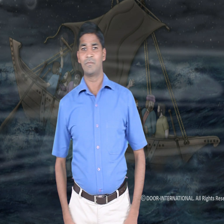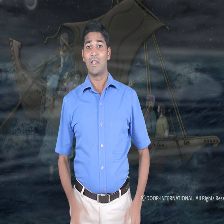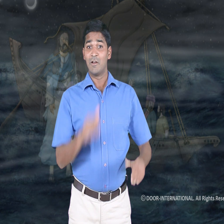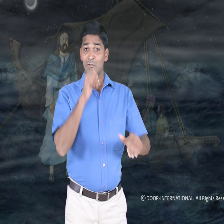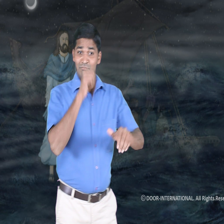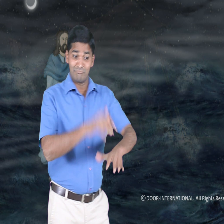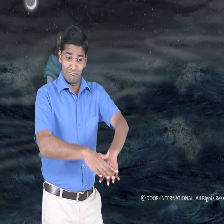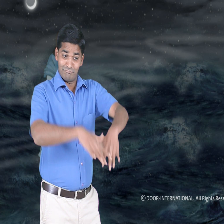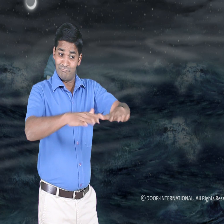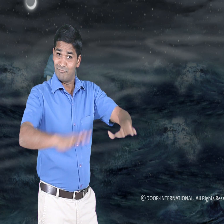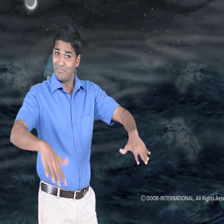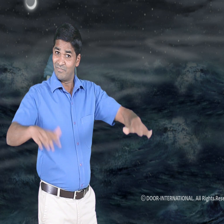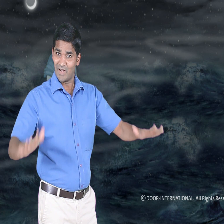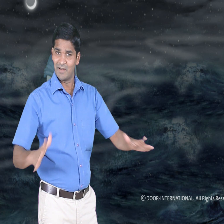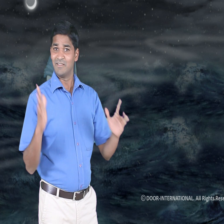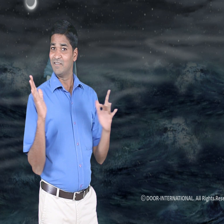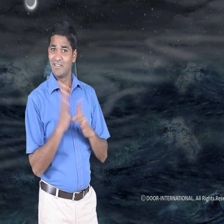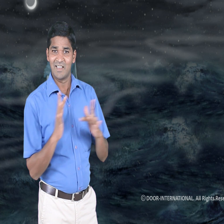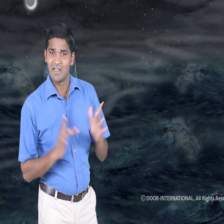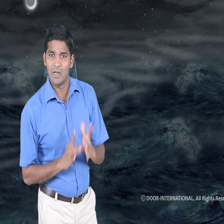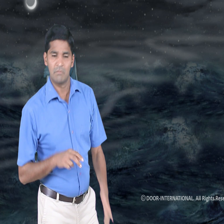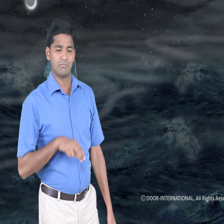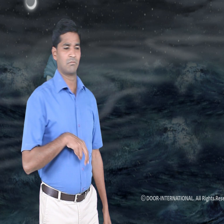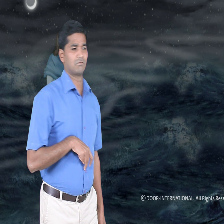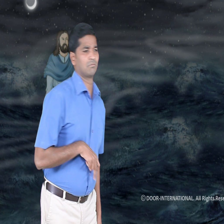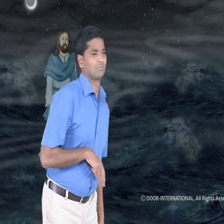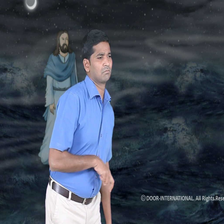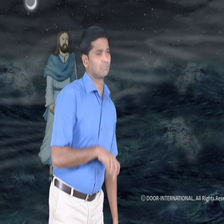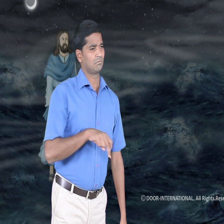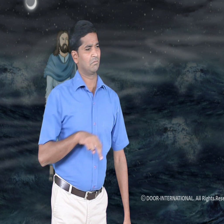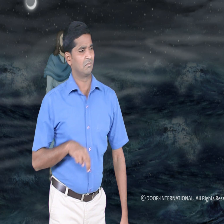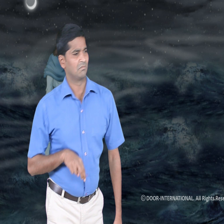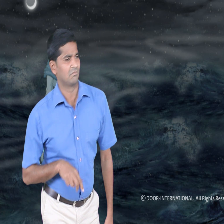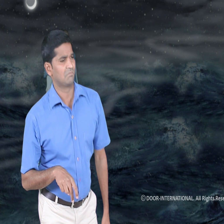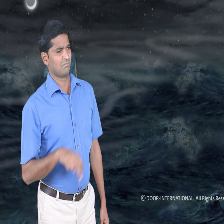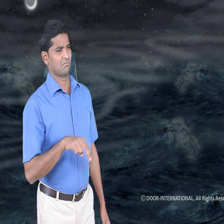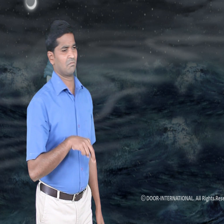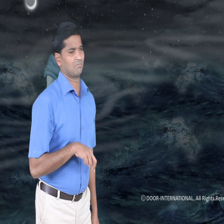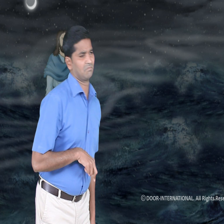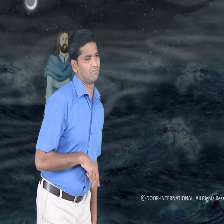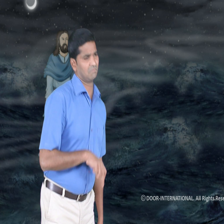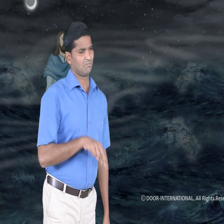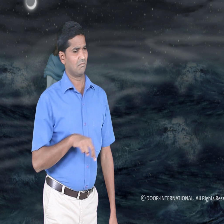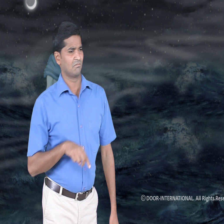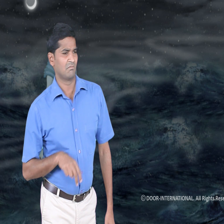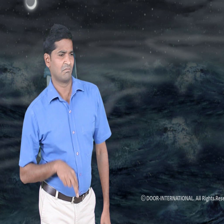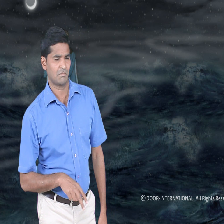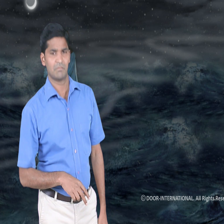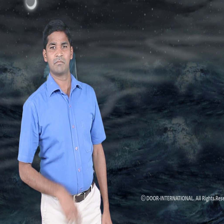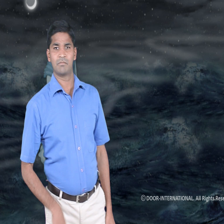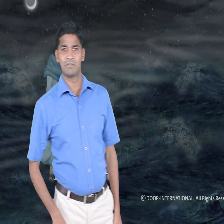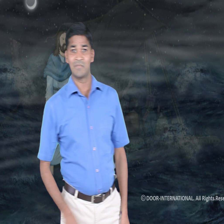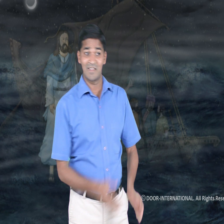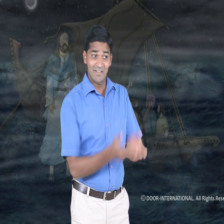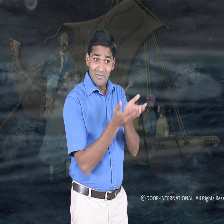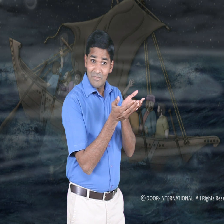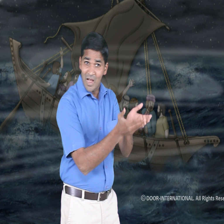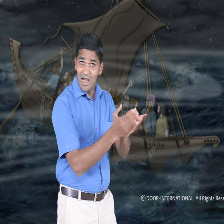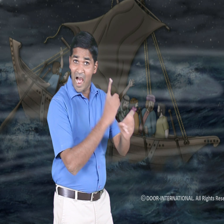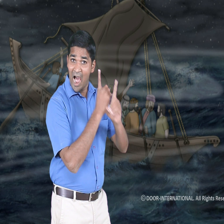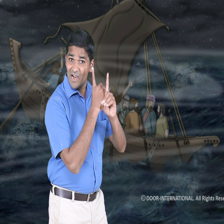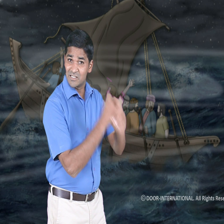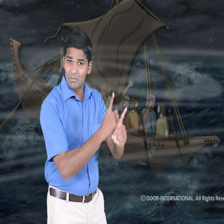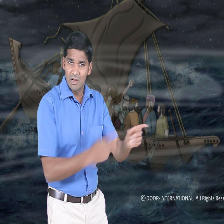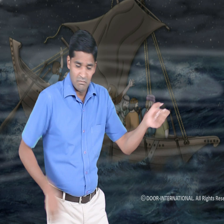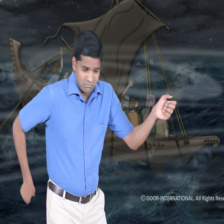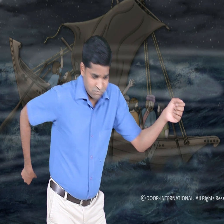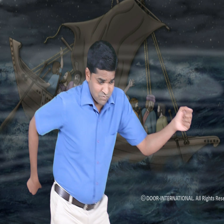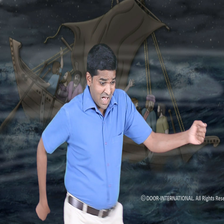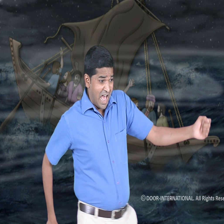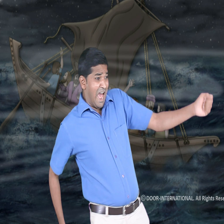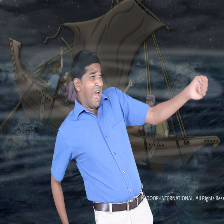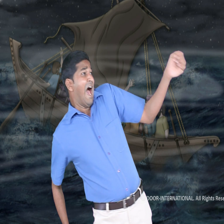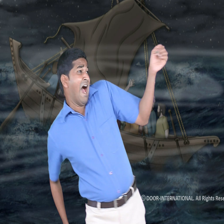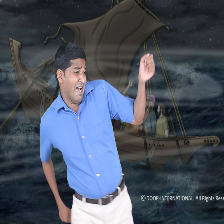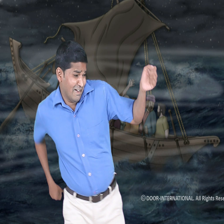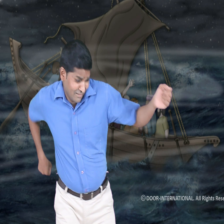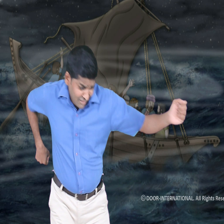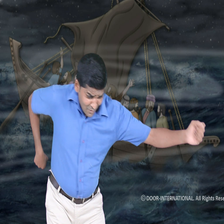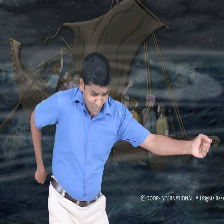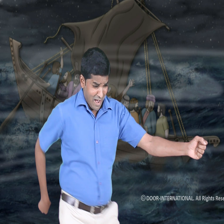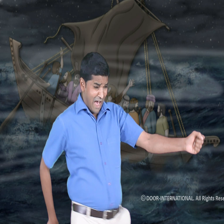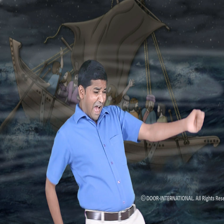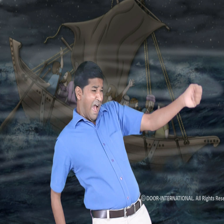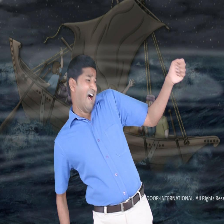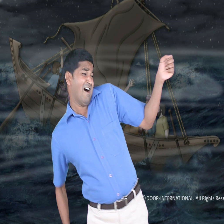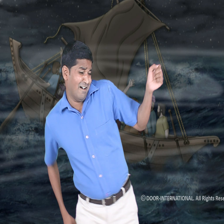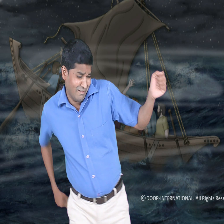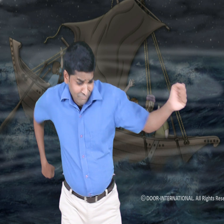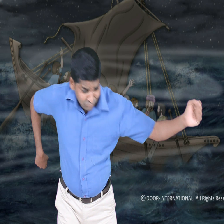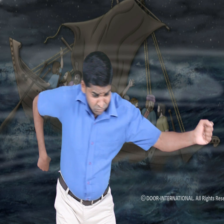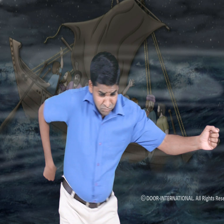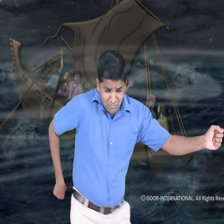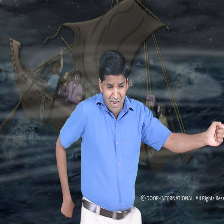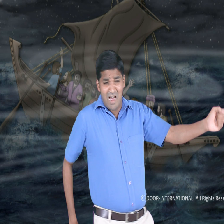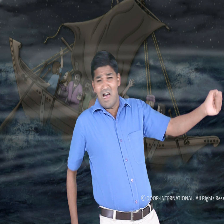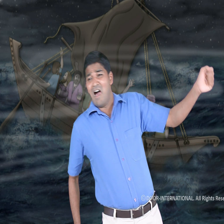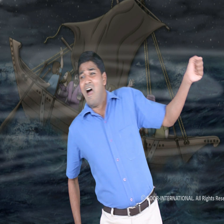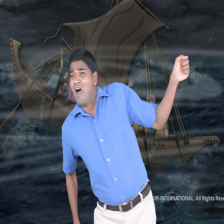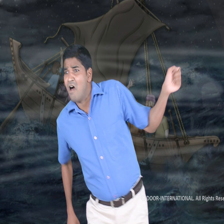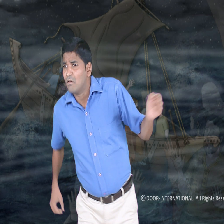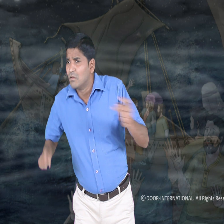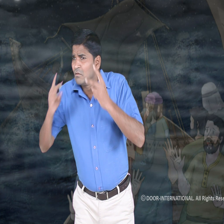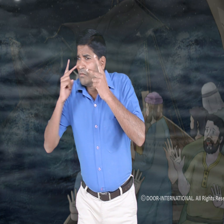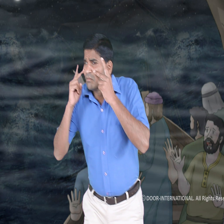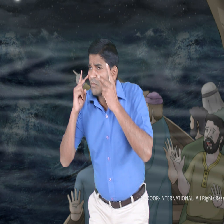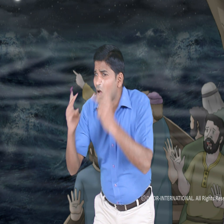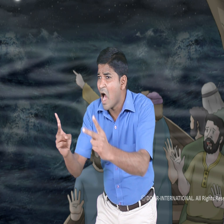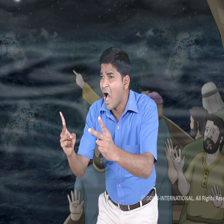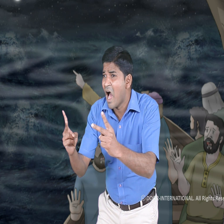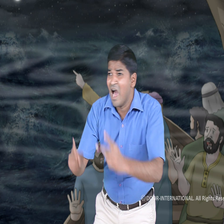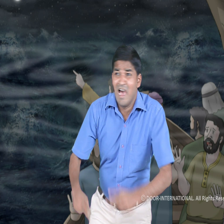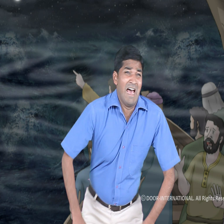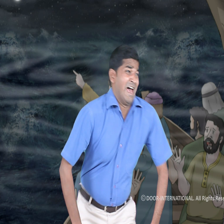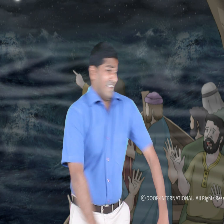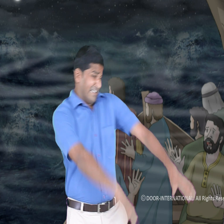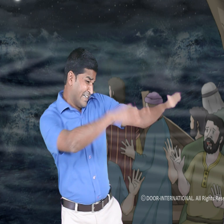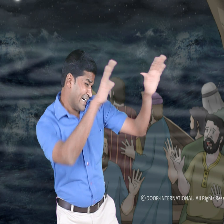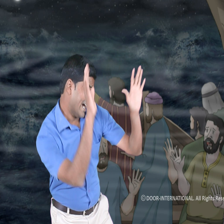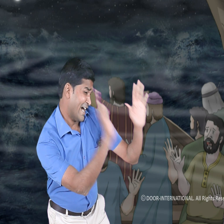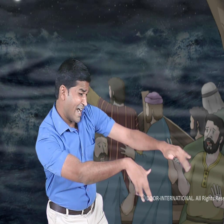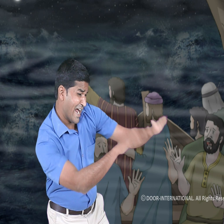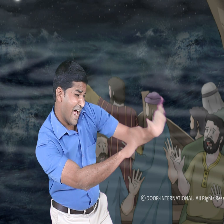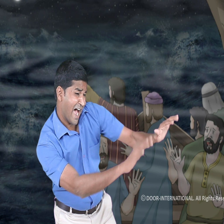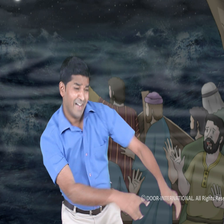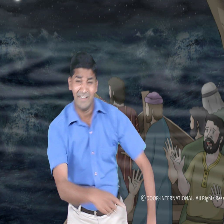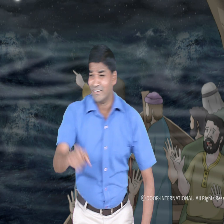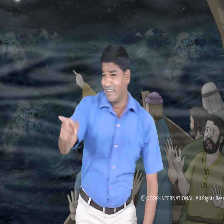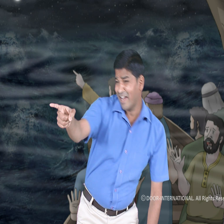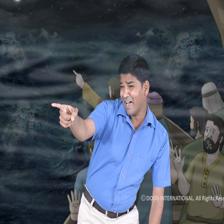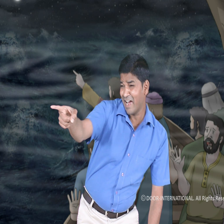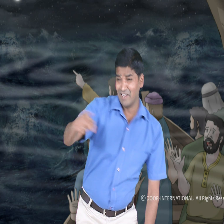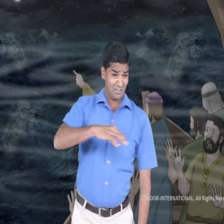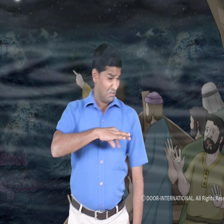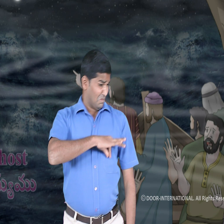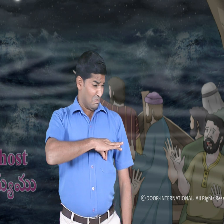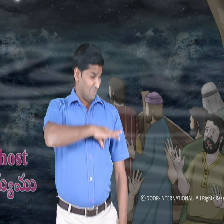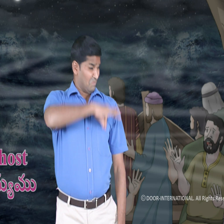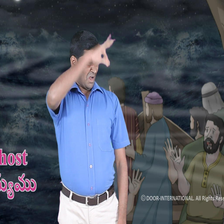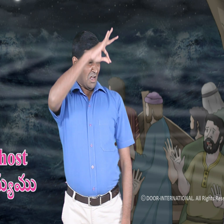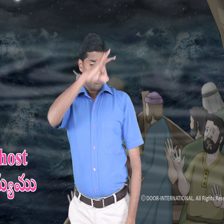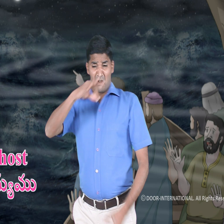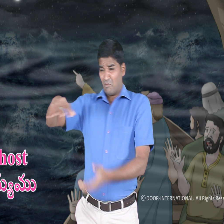During the fourth watch of the night, Jesus went out to them, walking on the sea. When the disciples saw Him walking on the sea, they were terrified.